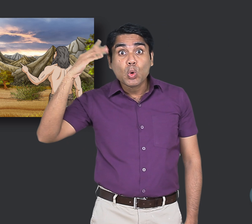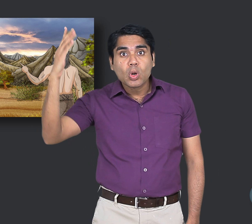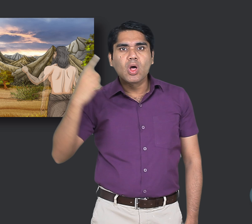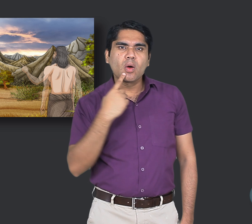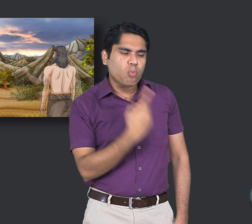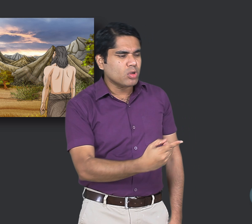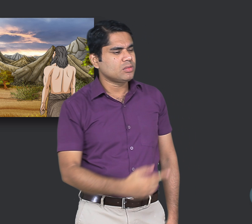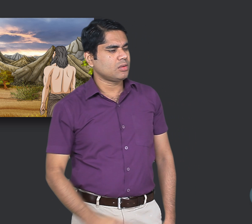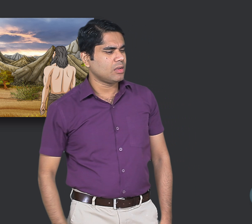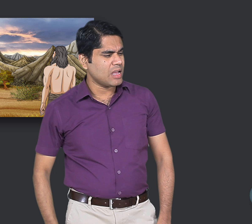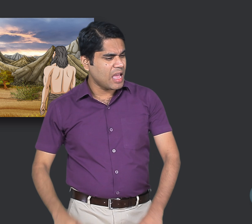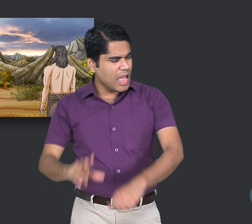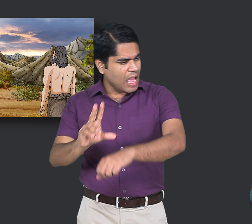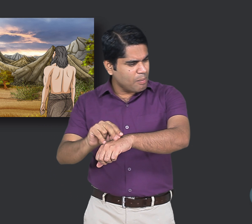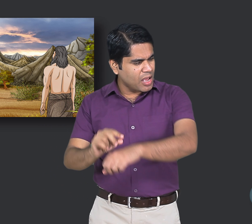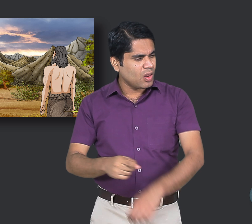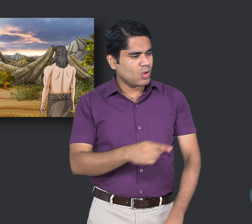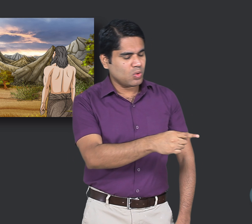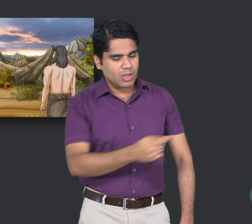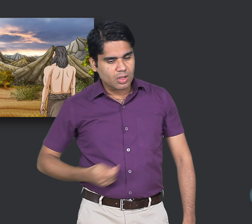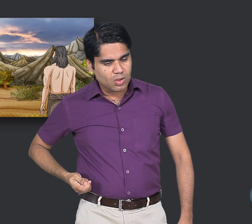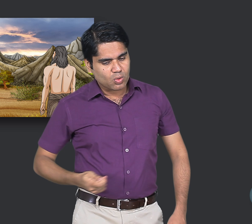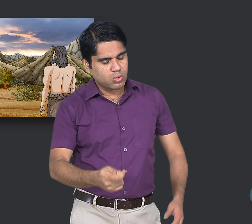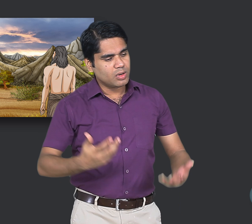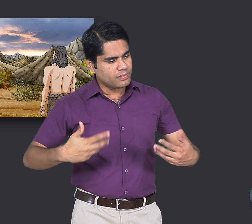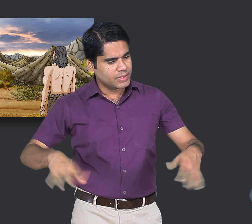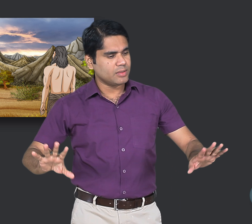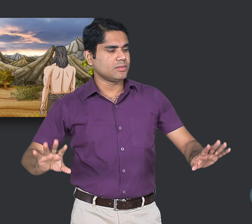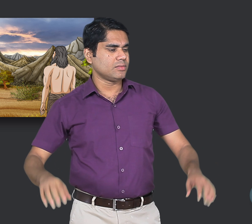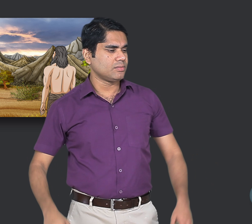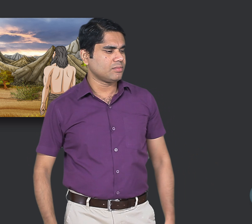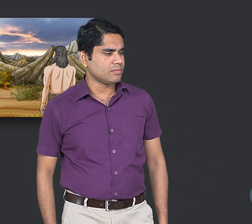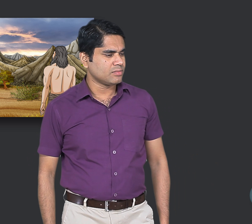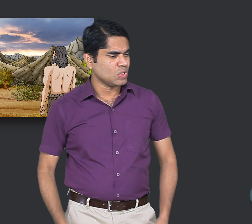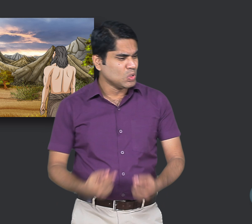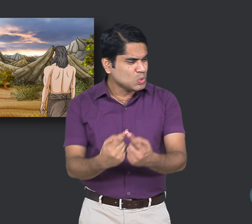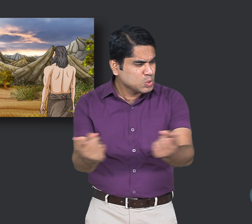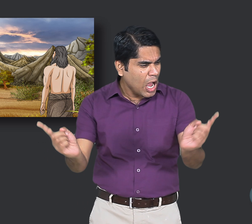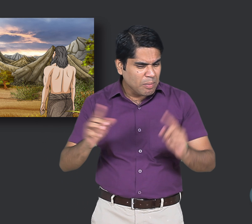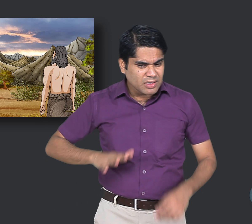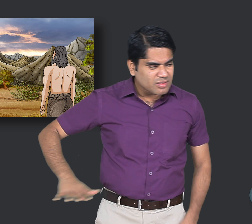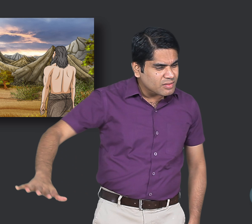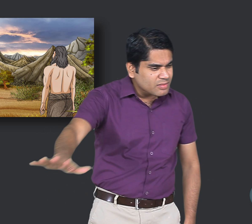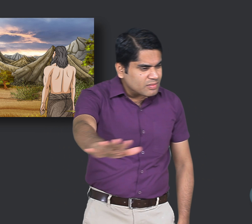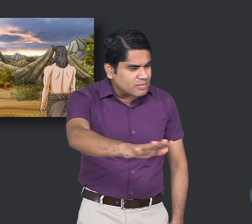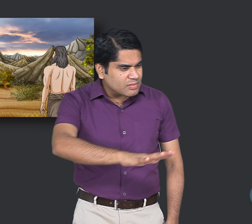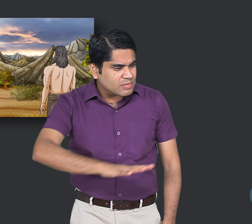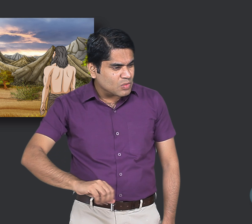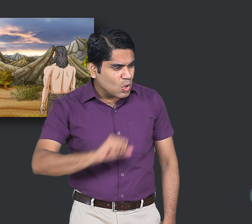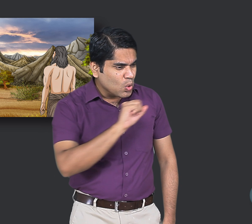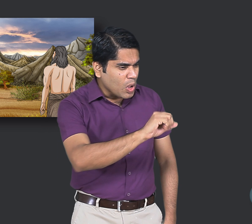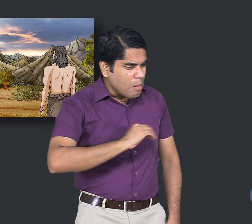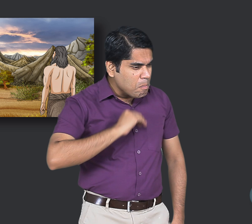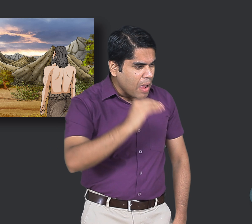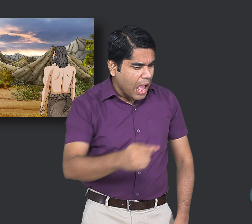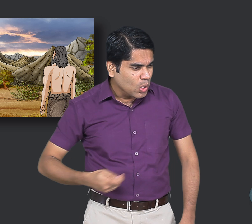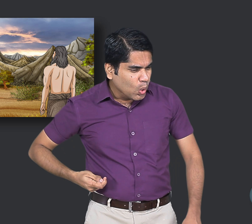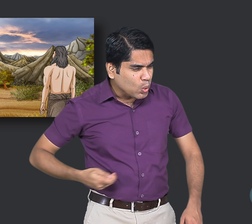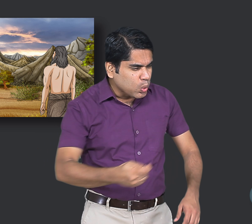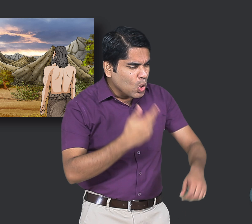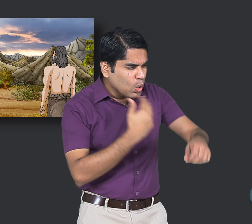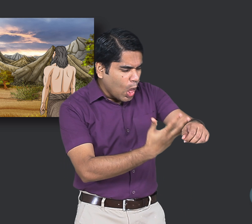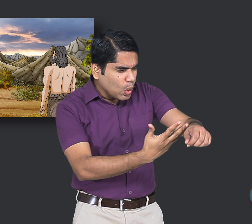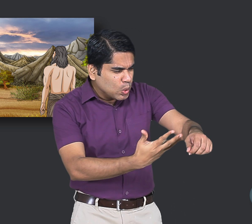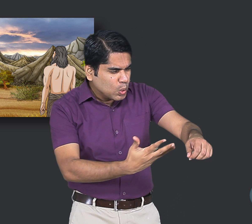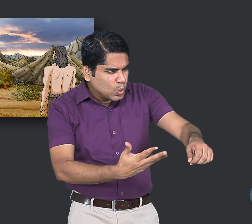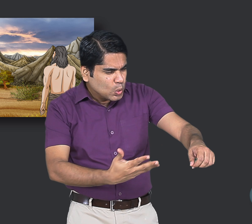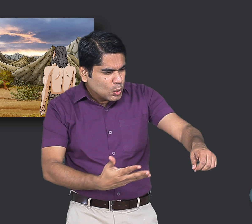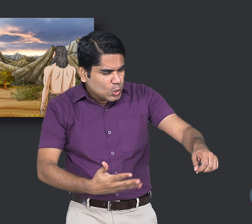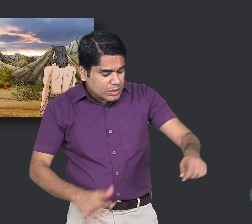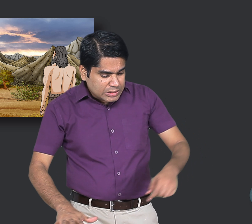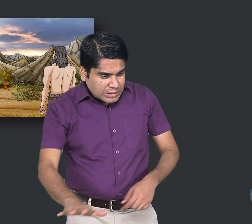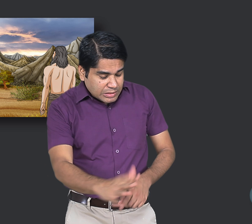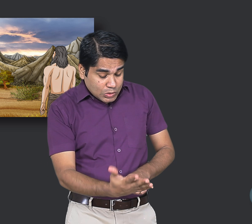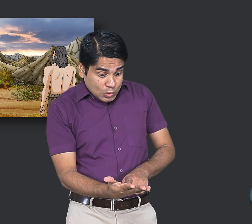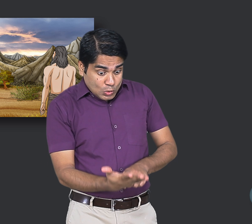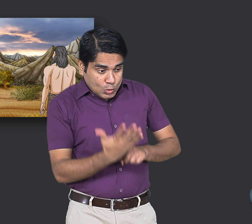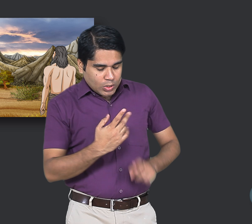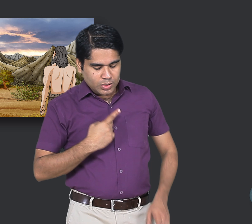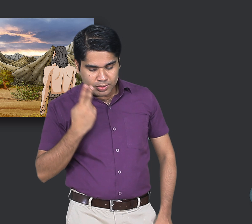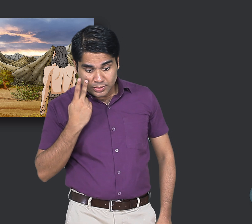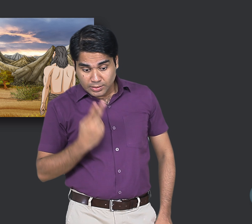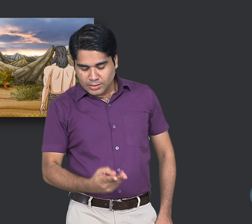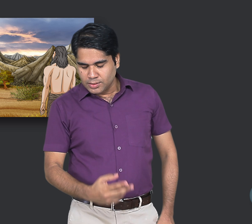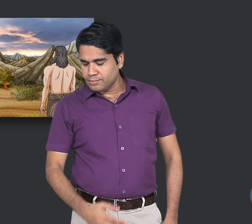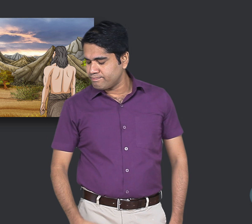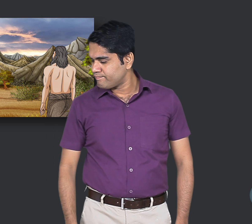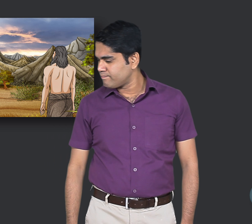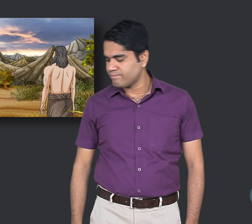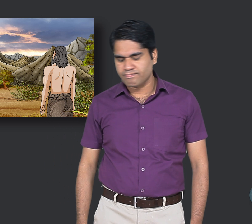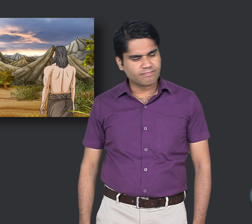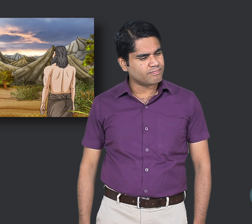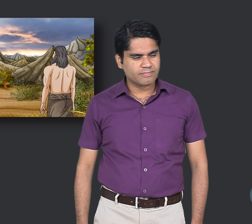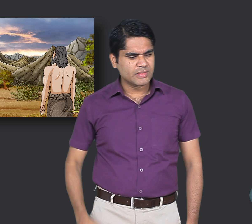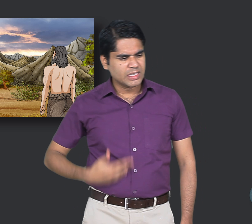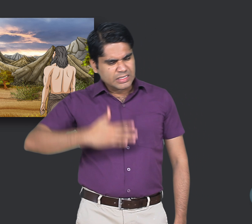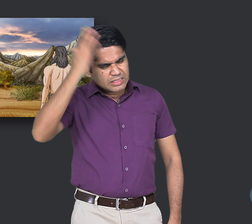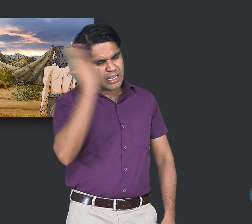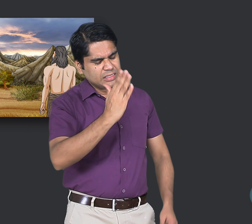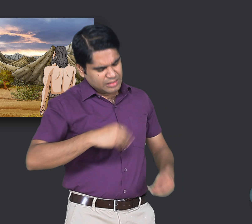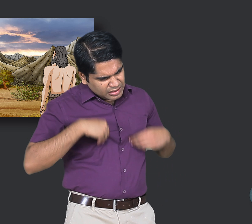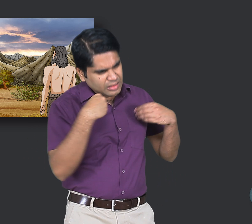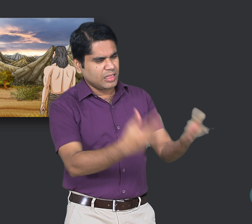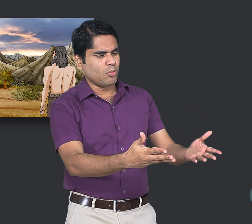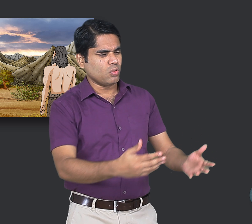“The voice of your brother’s blood cries out to Me from the ground.